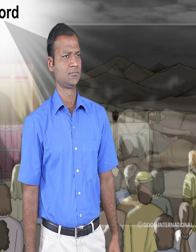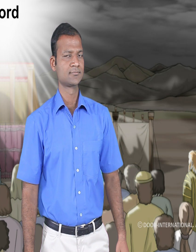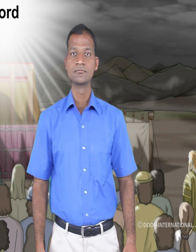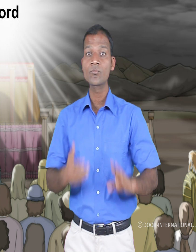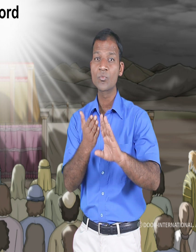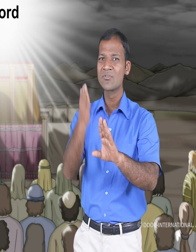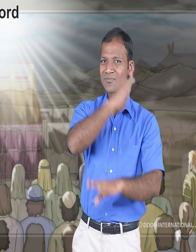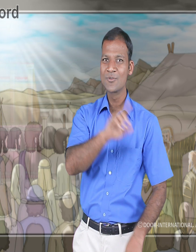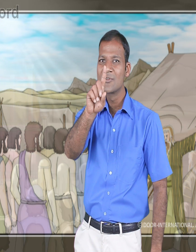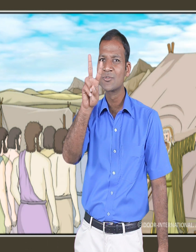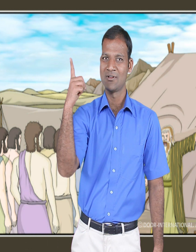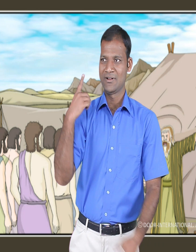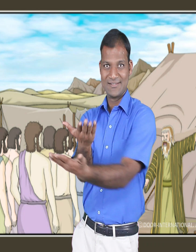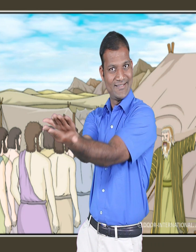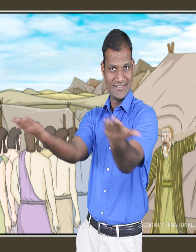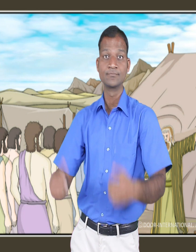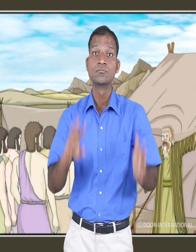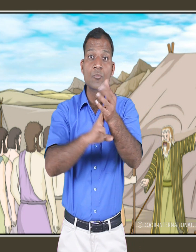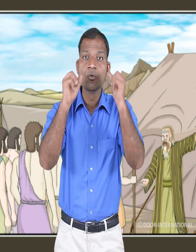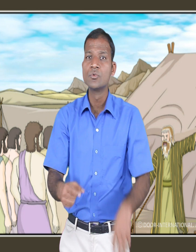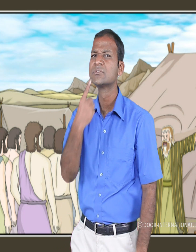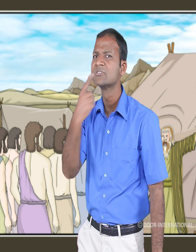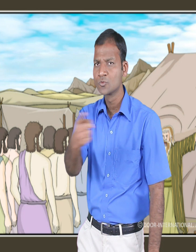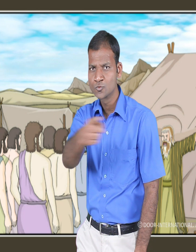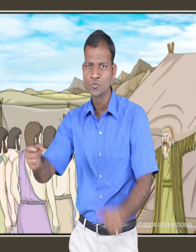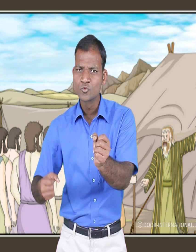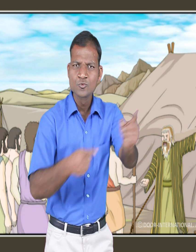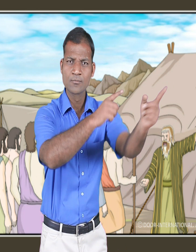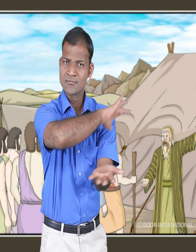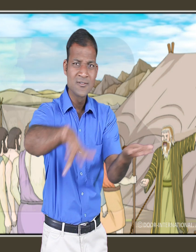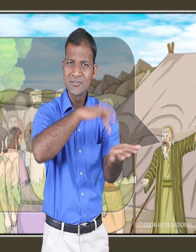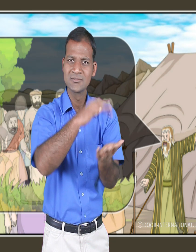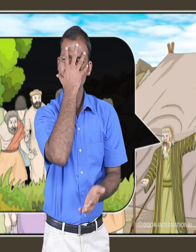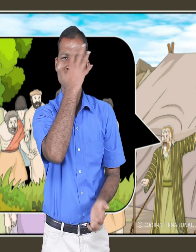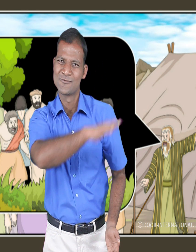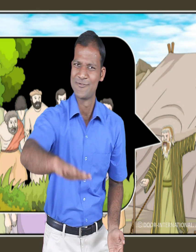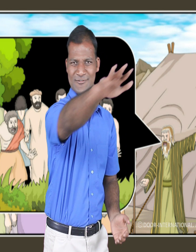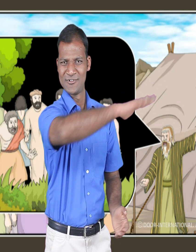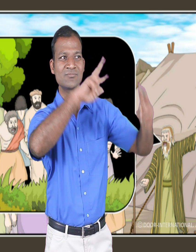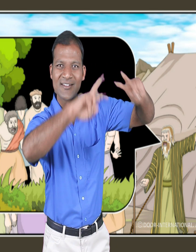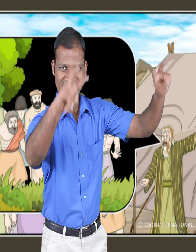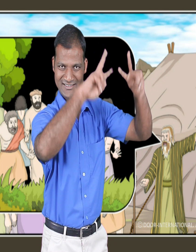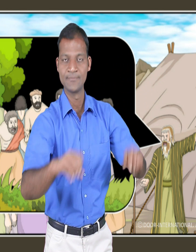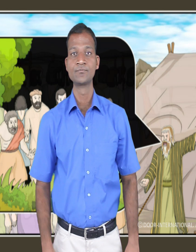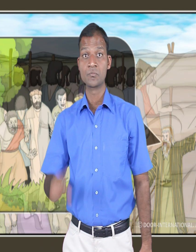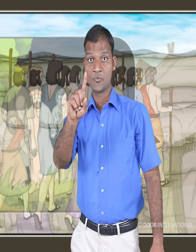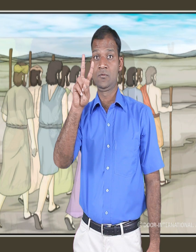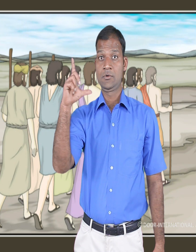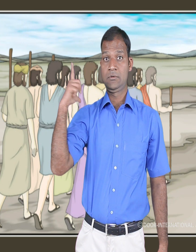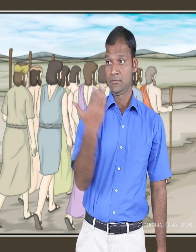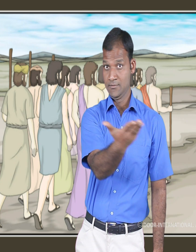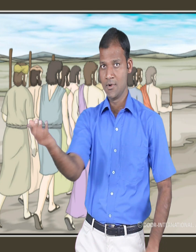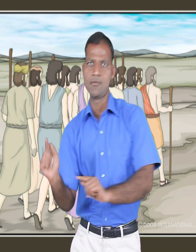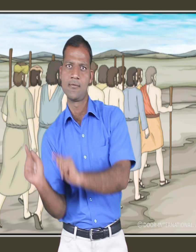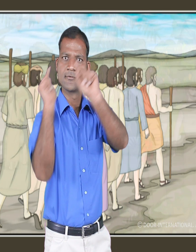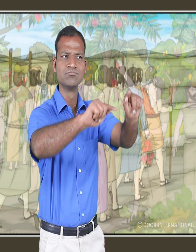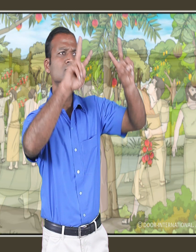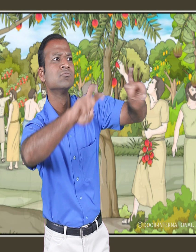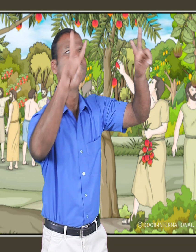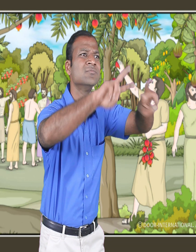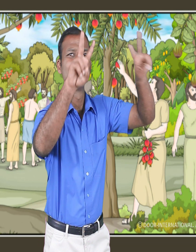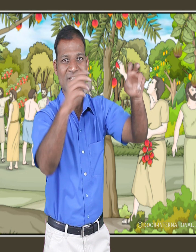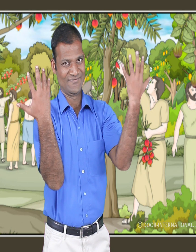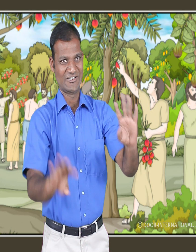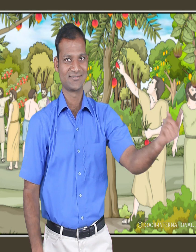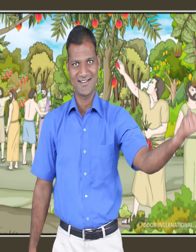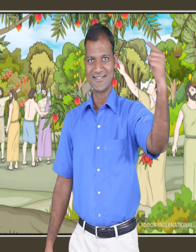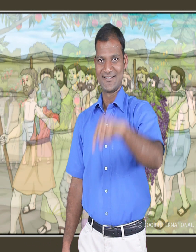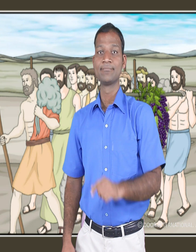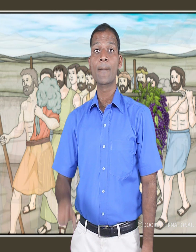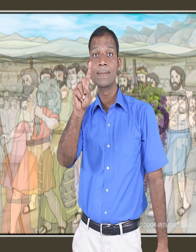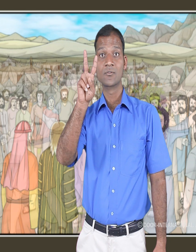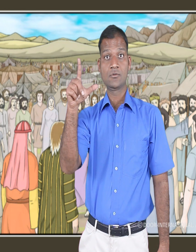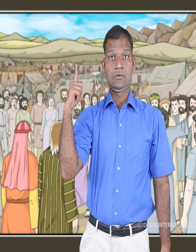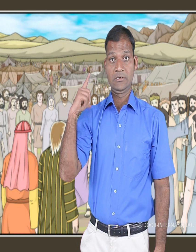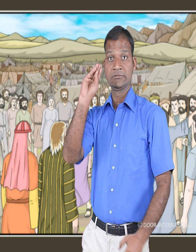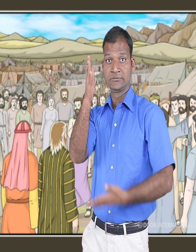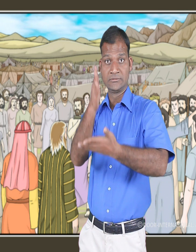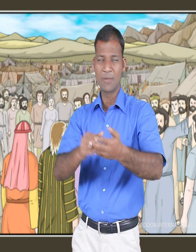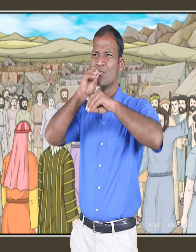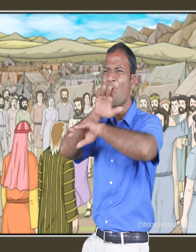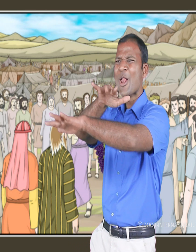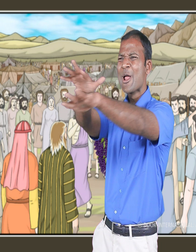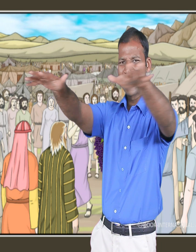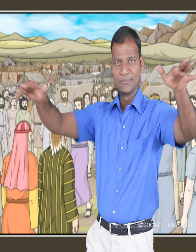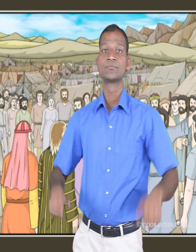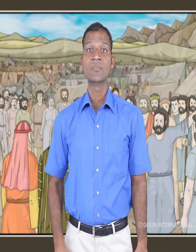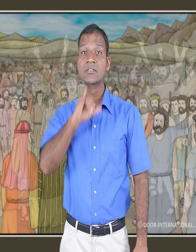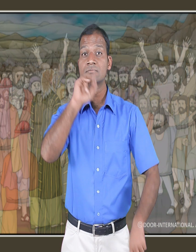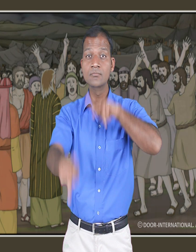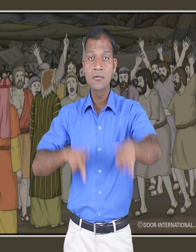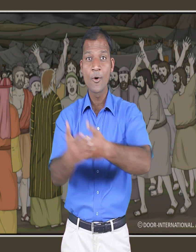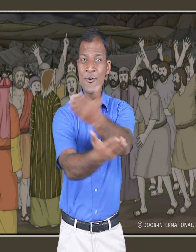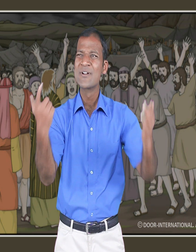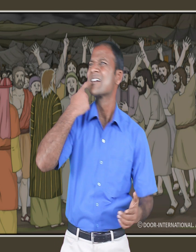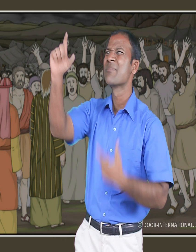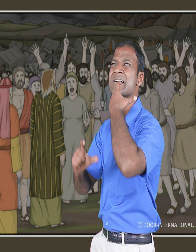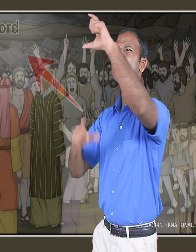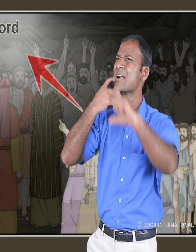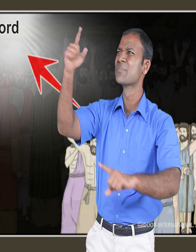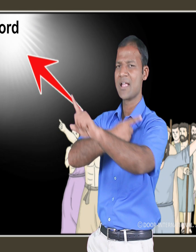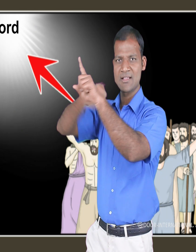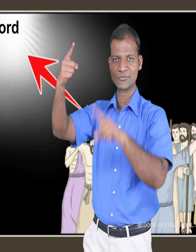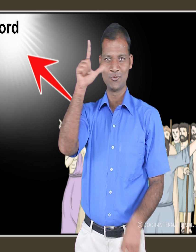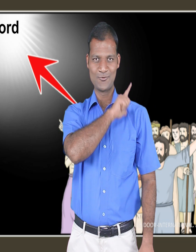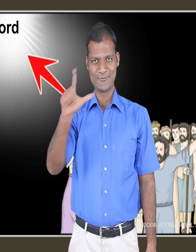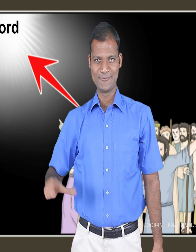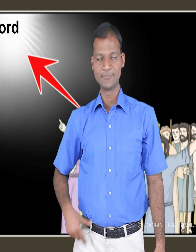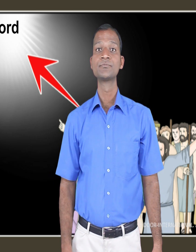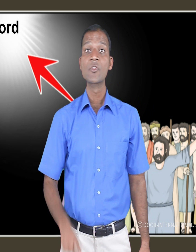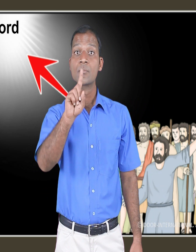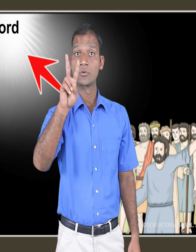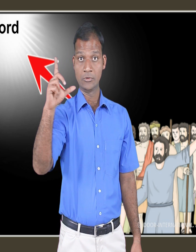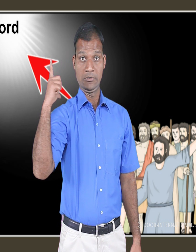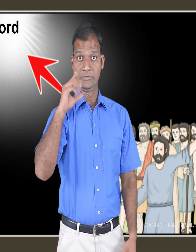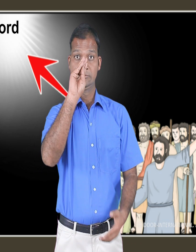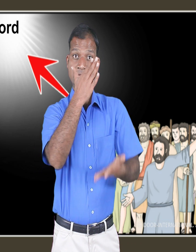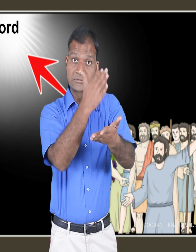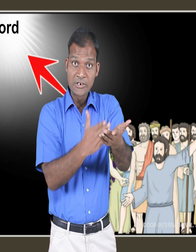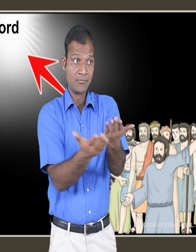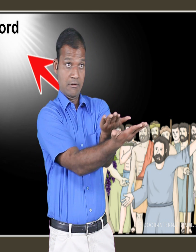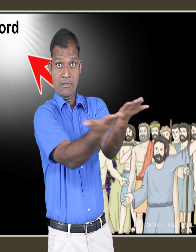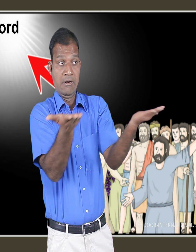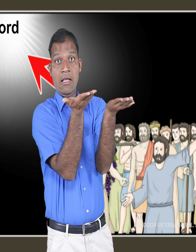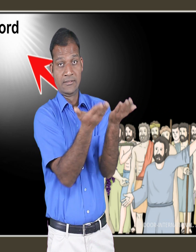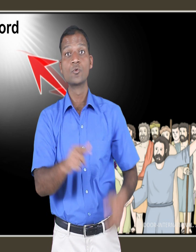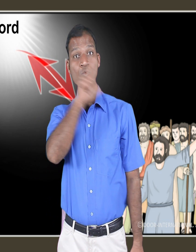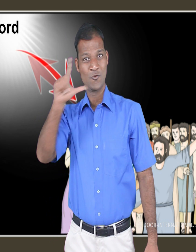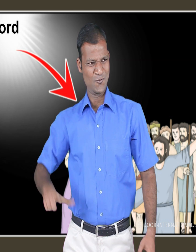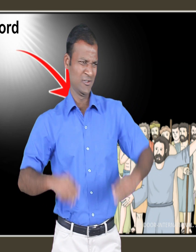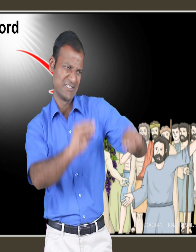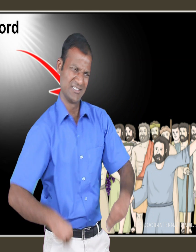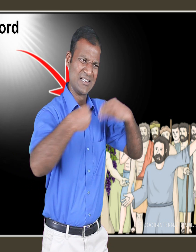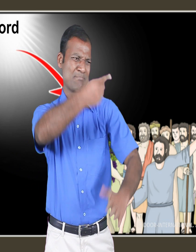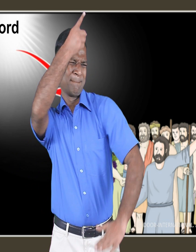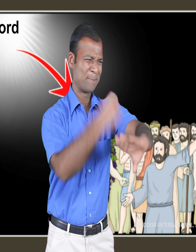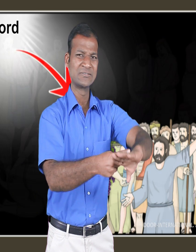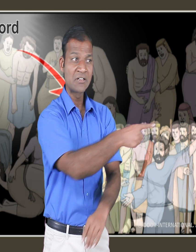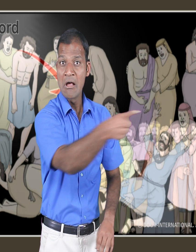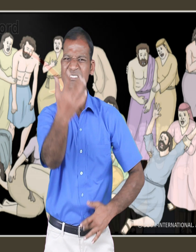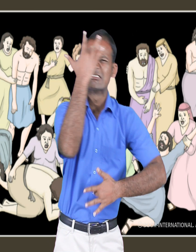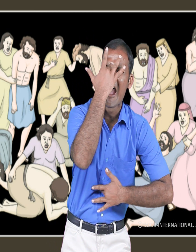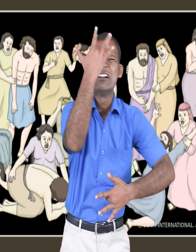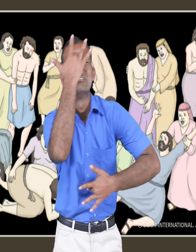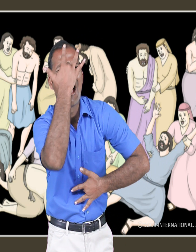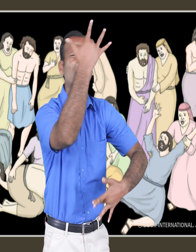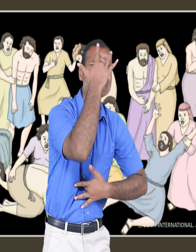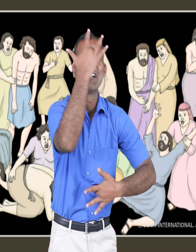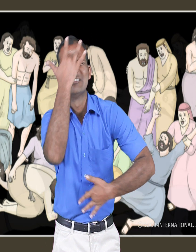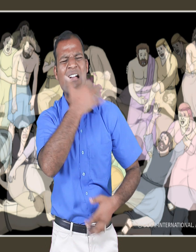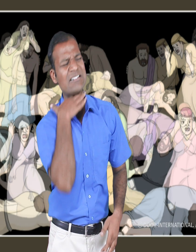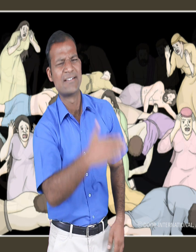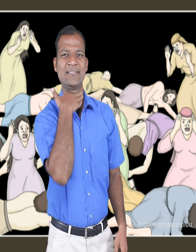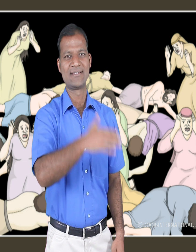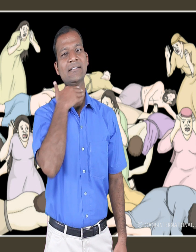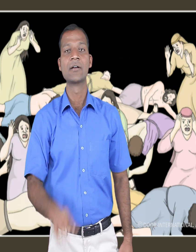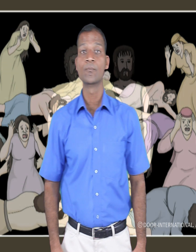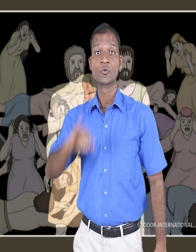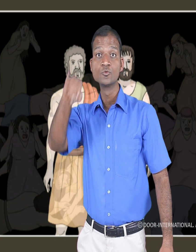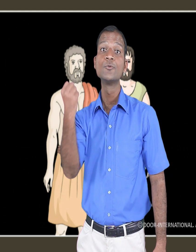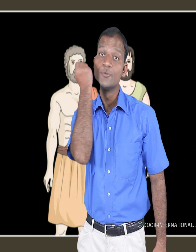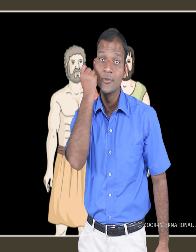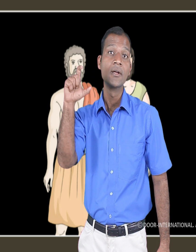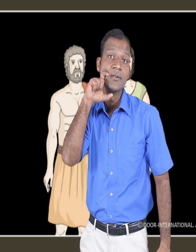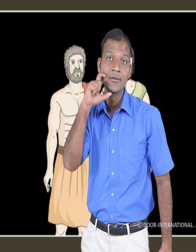So the men Moses had sent to spy out the land, who had returned and made the whole congregation grumble against him by bringing out a bad report about the land— those men who had brought out the bad report about the land—were struck down by a plague before the LORD.